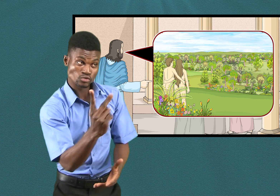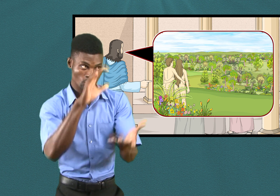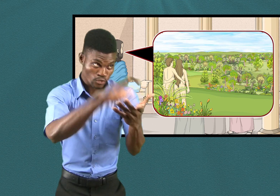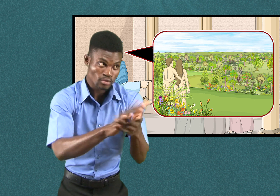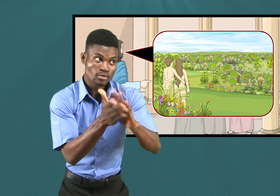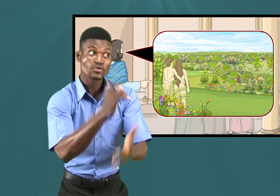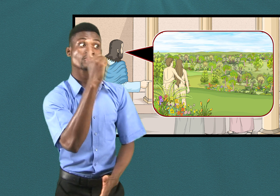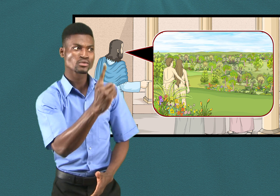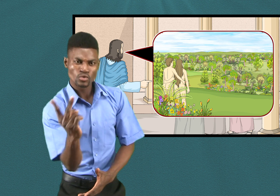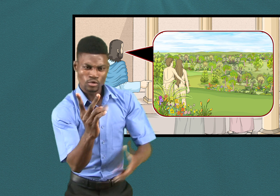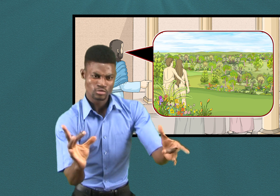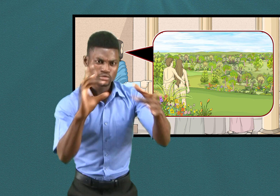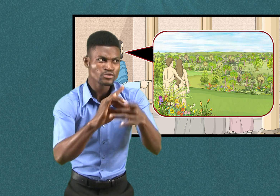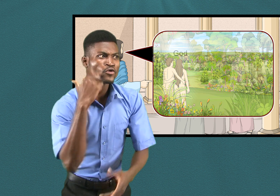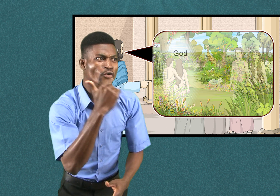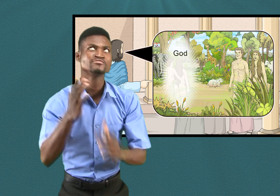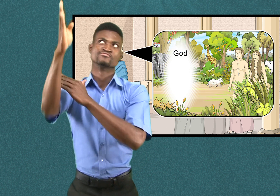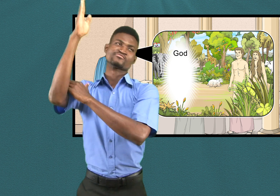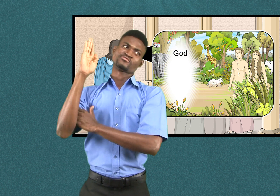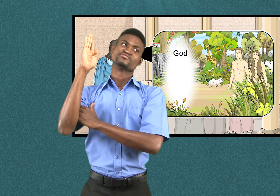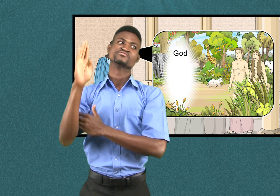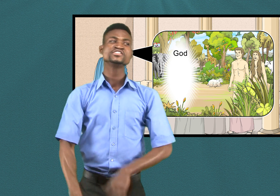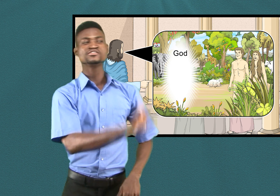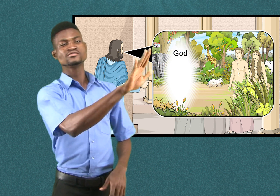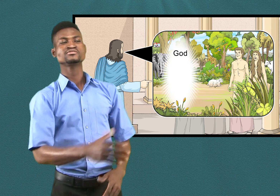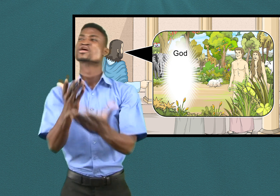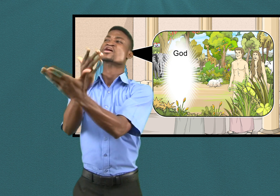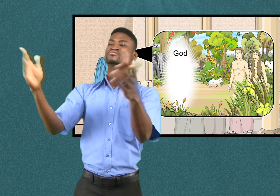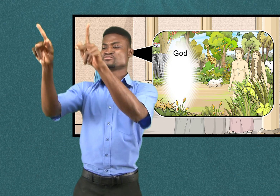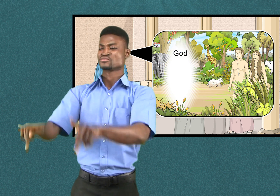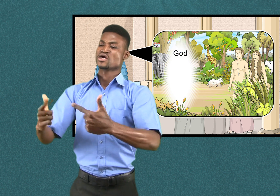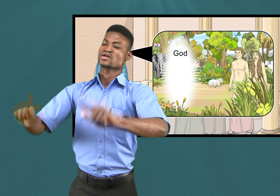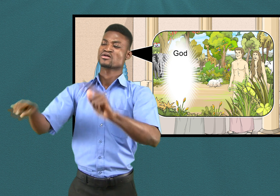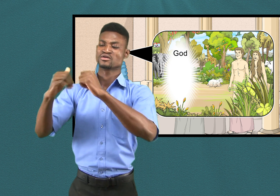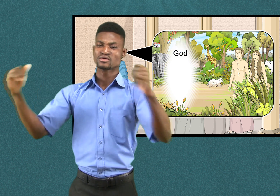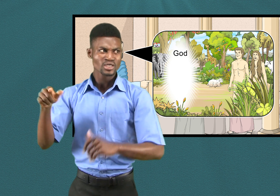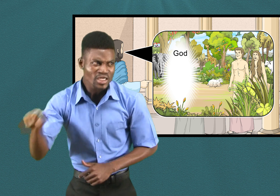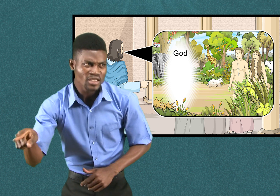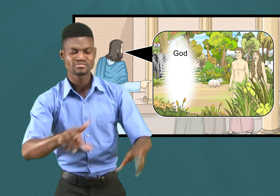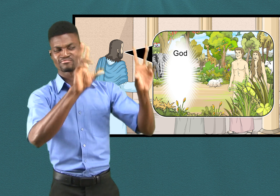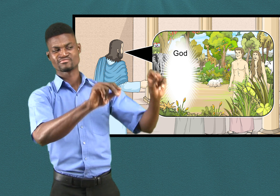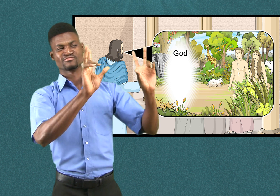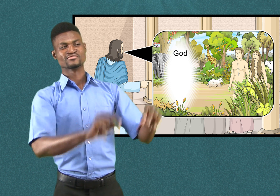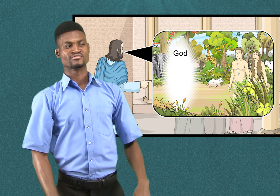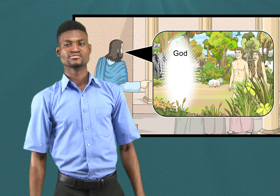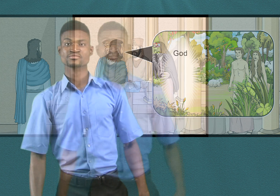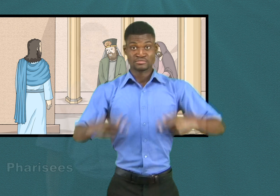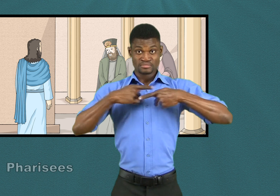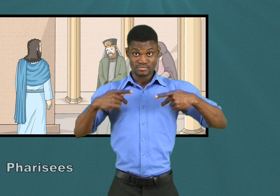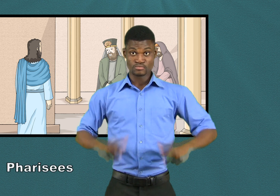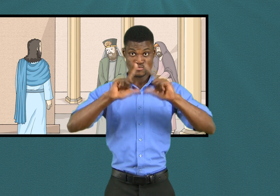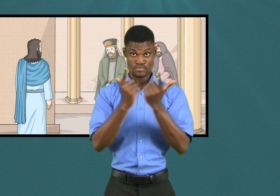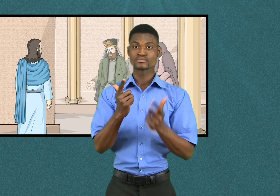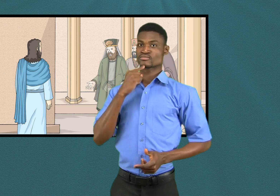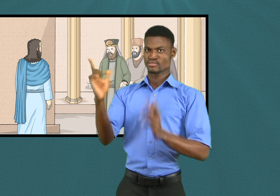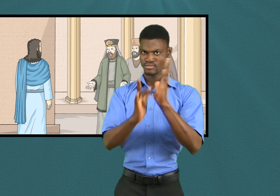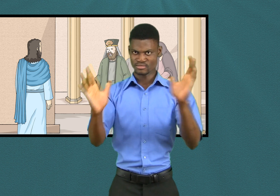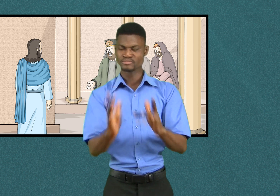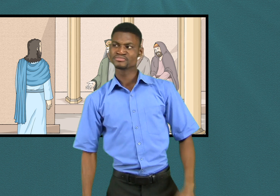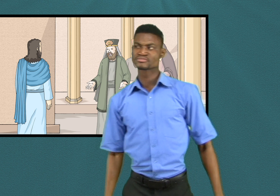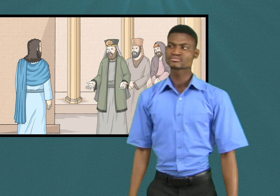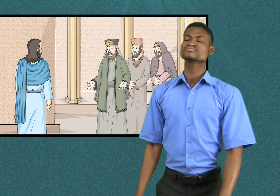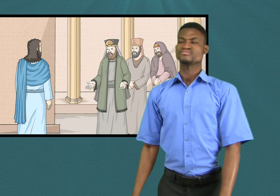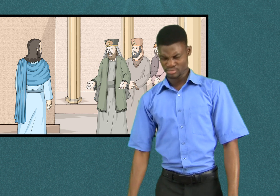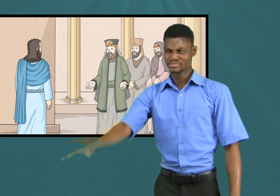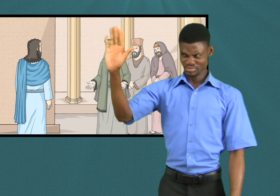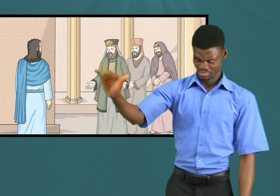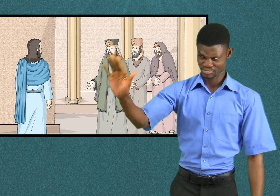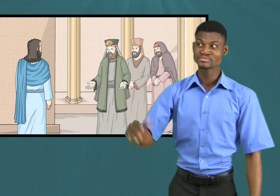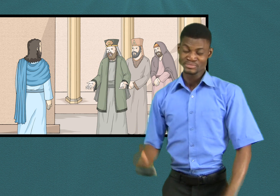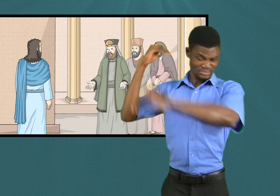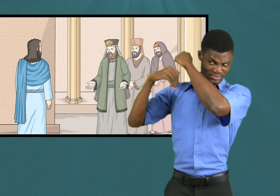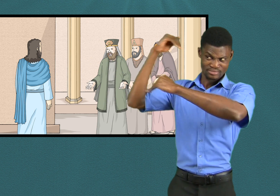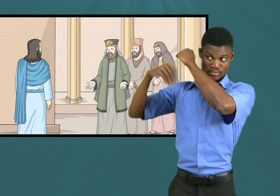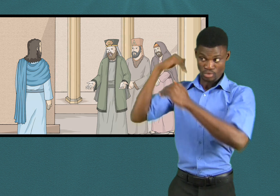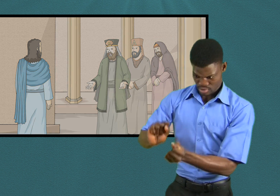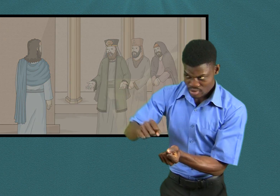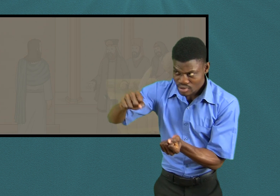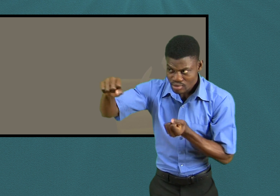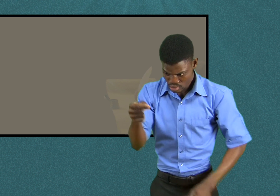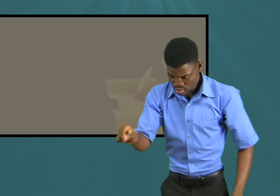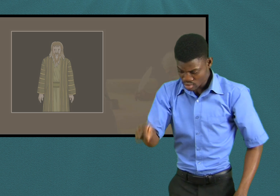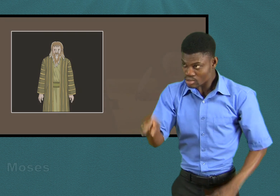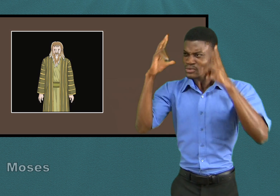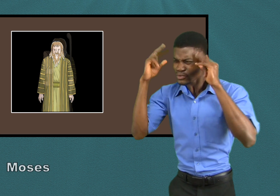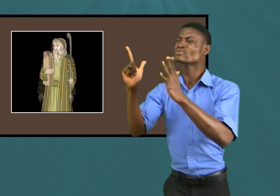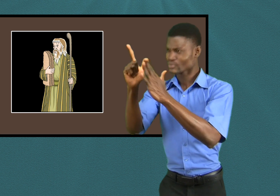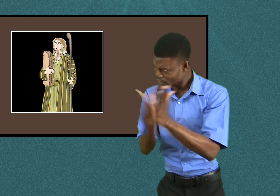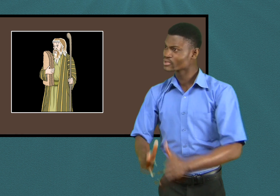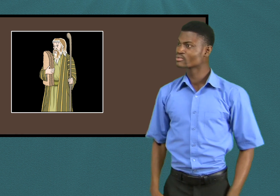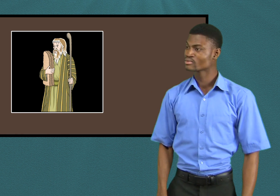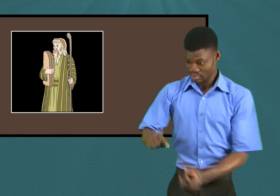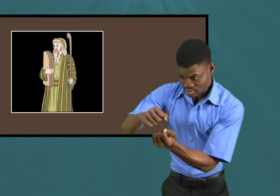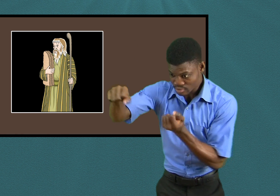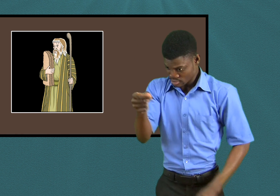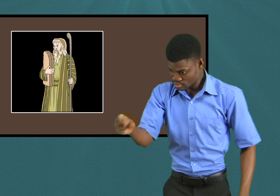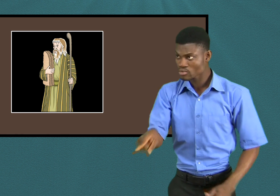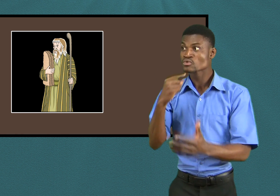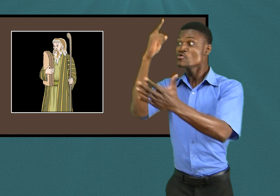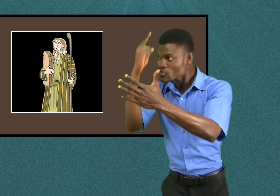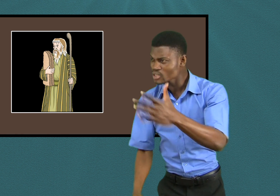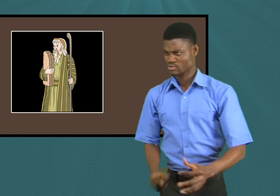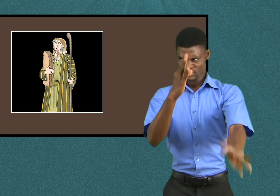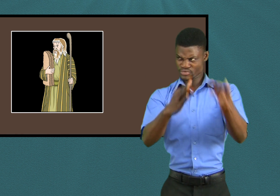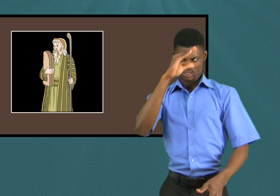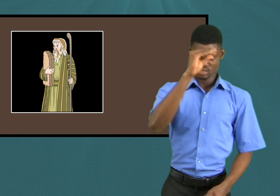So they are no longer two, but one flesh. Therefore what God has joined together, let man not separate.”